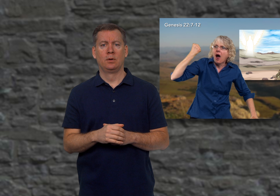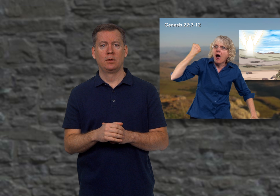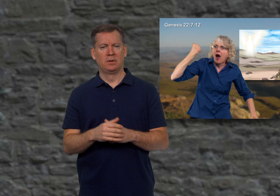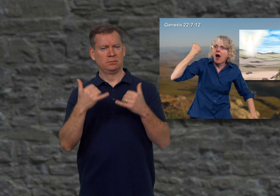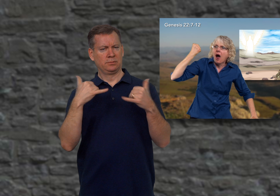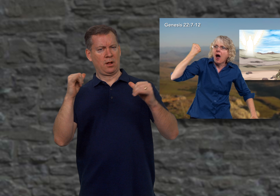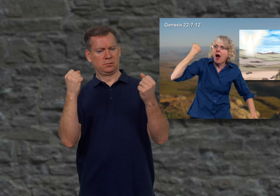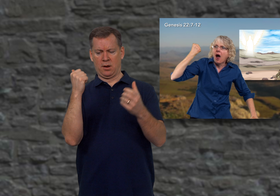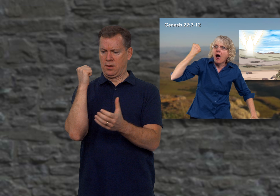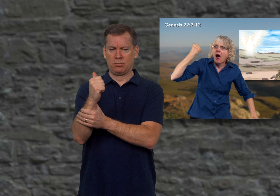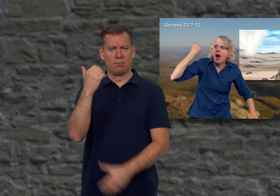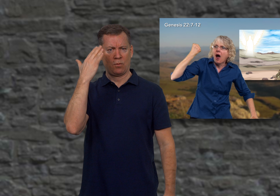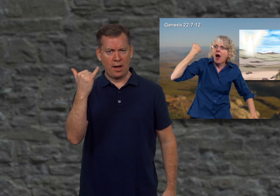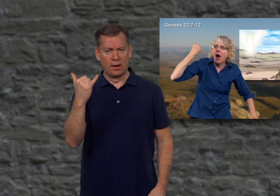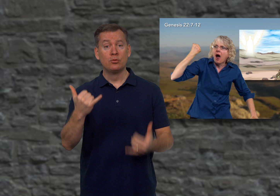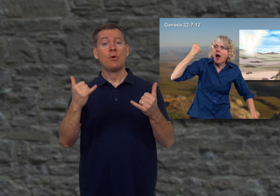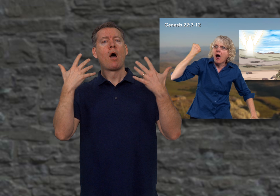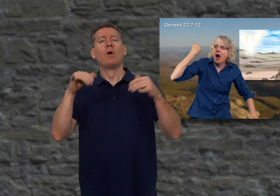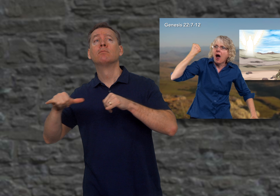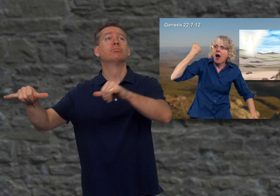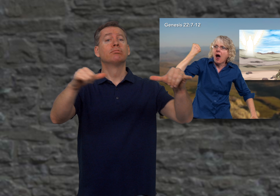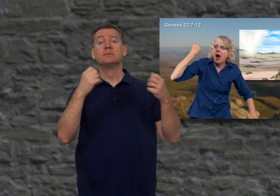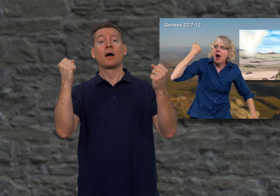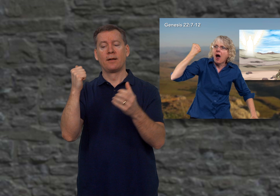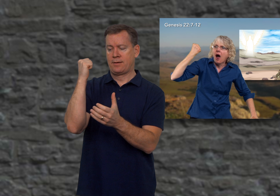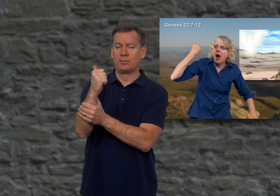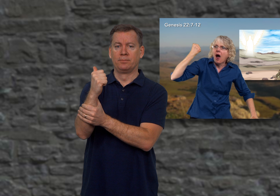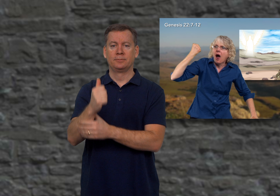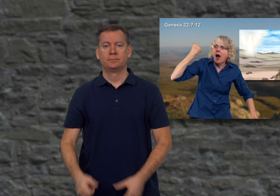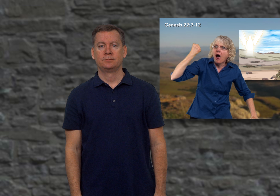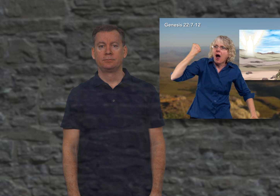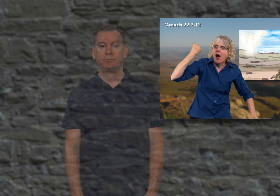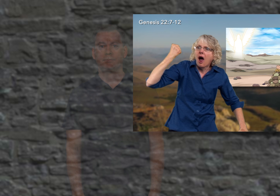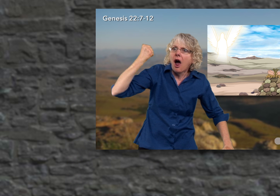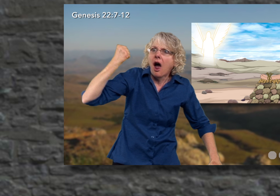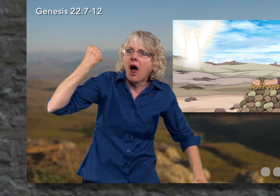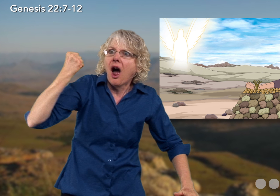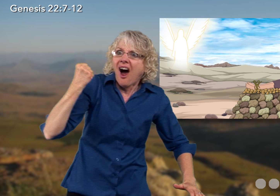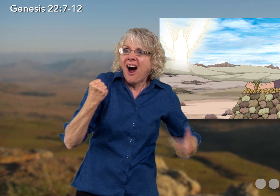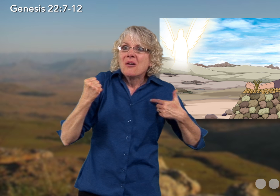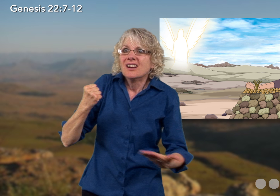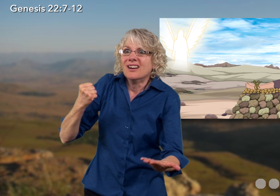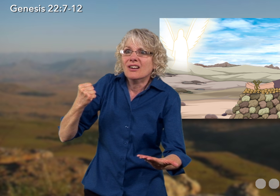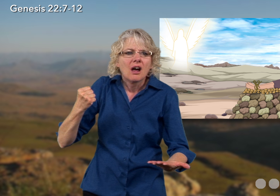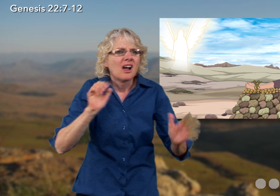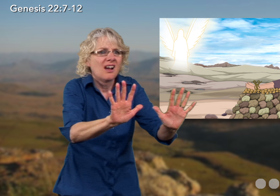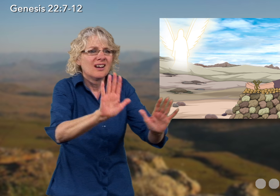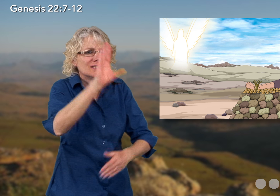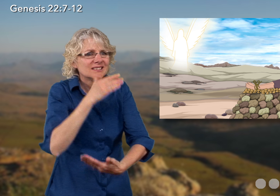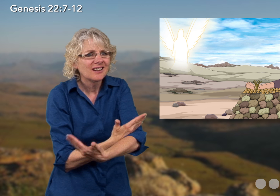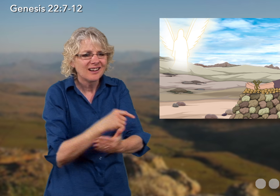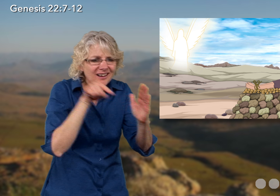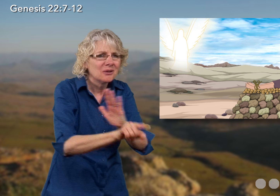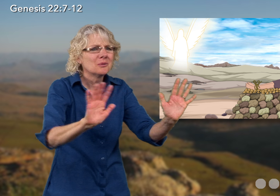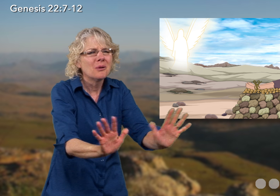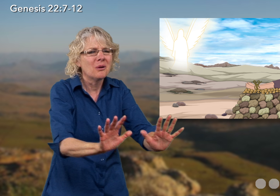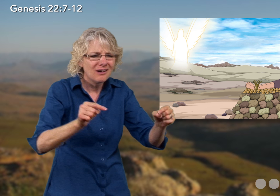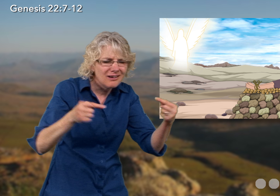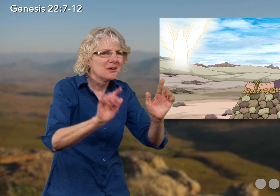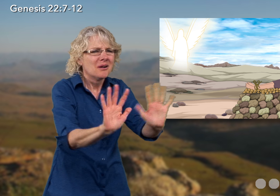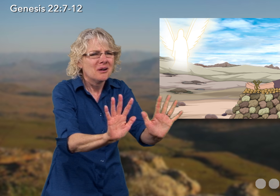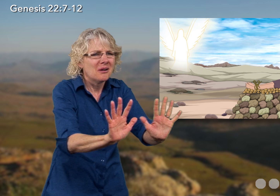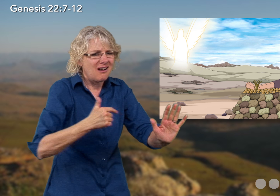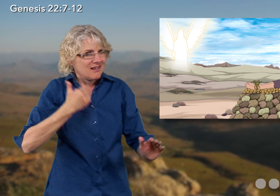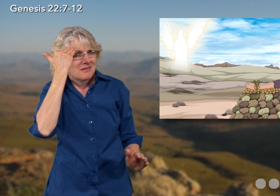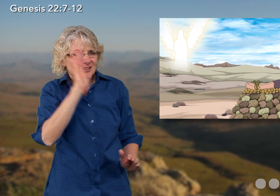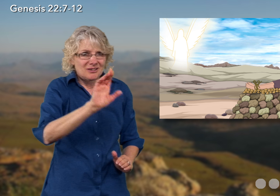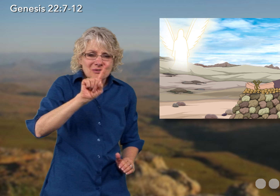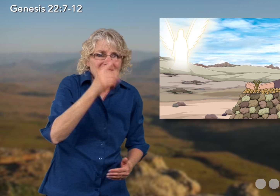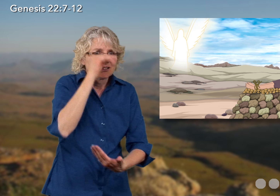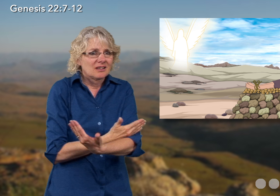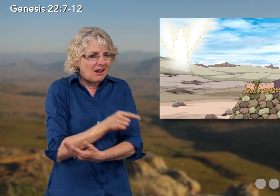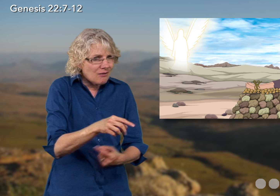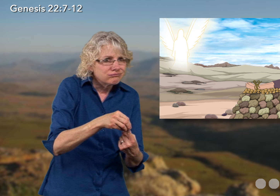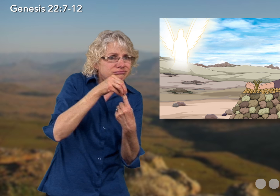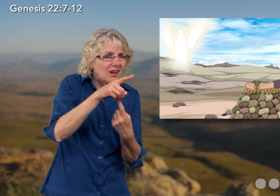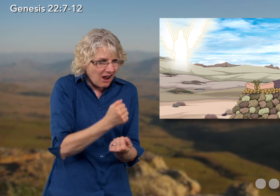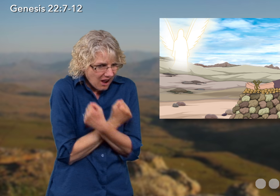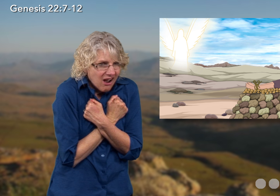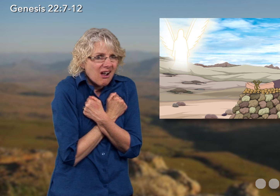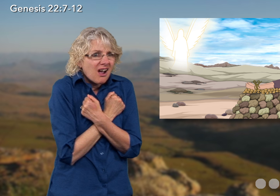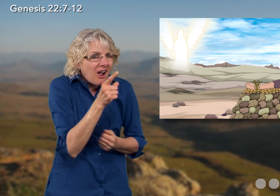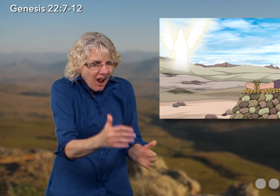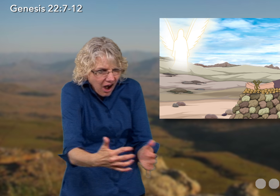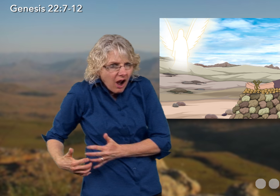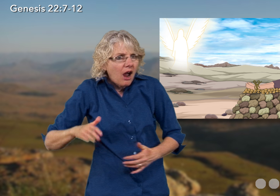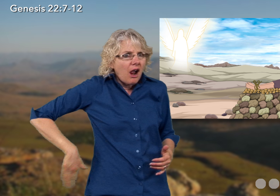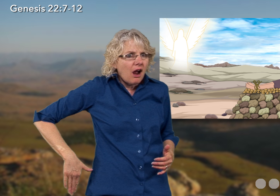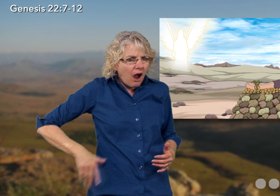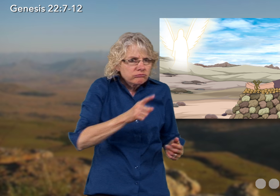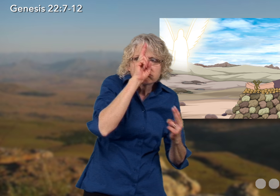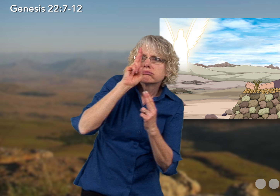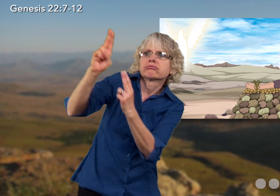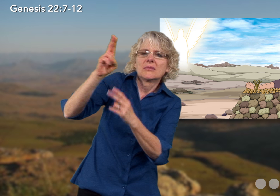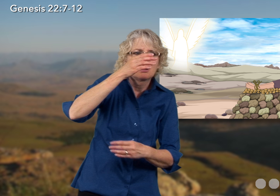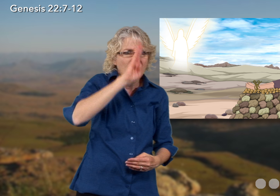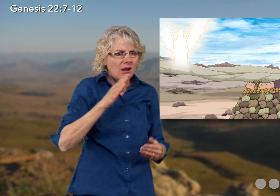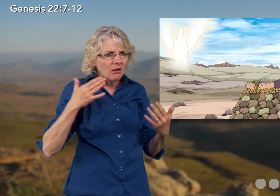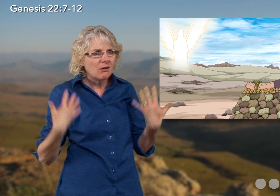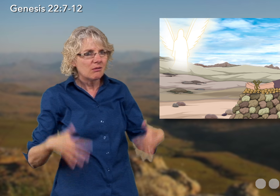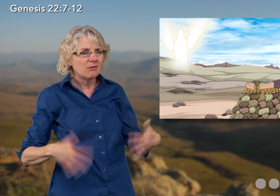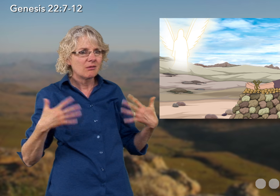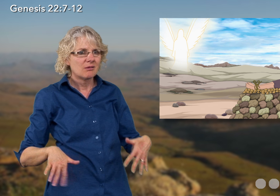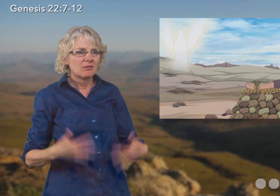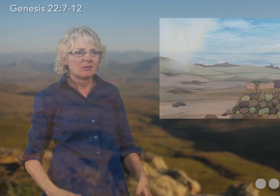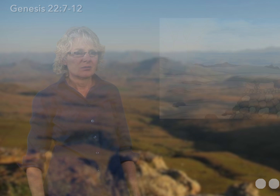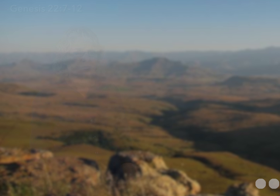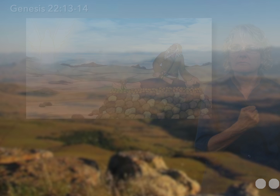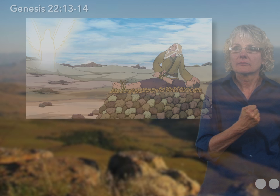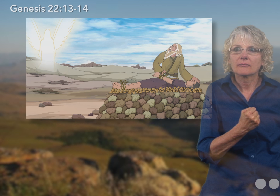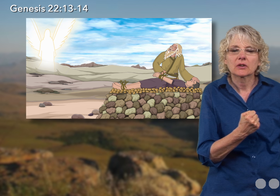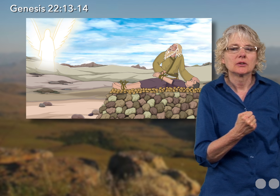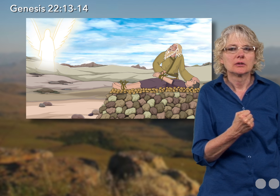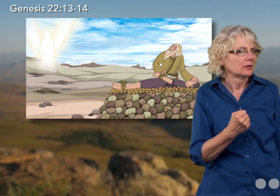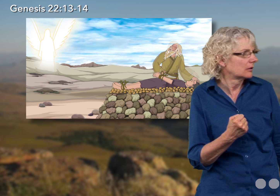“Do not lay a hand on the boy or do anything to him,” said the angel, “for now I know that you fear God, since you have not withheld your only son from me.”